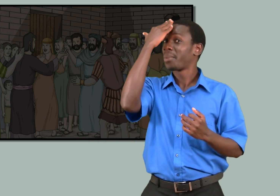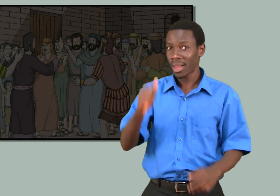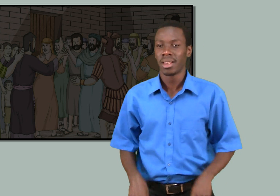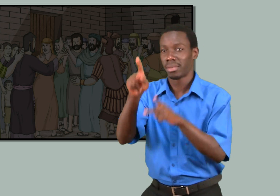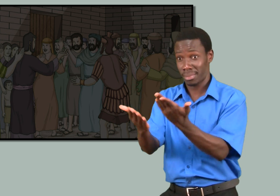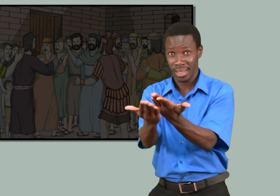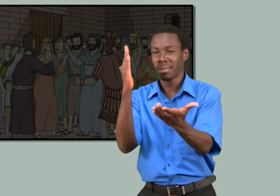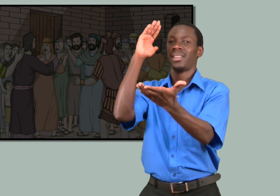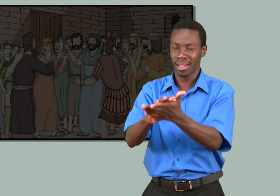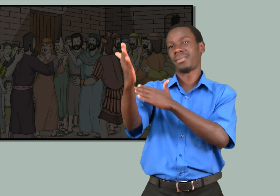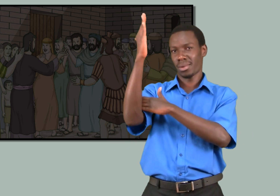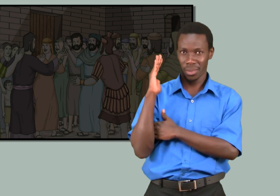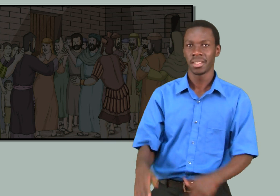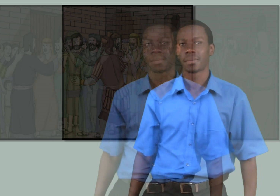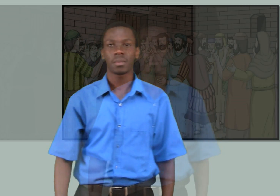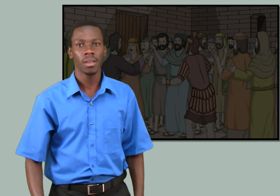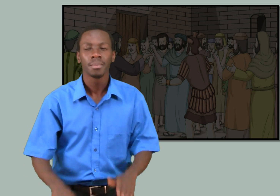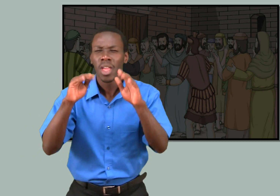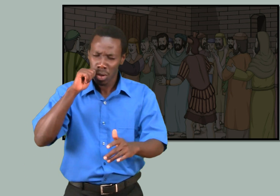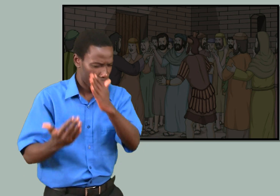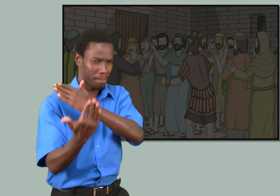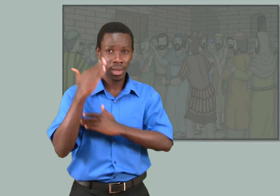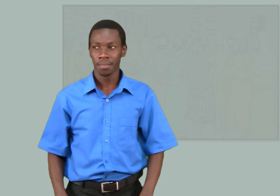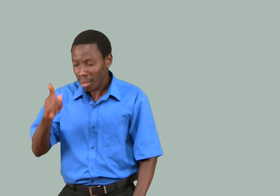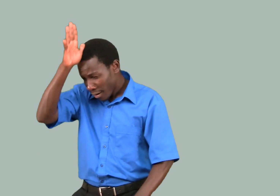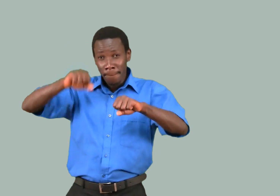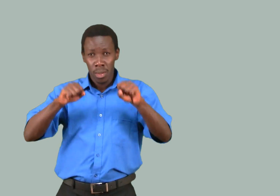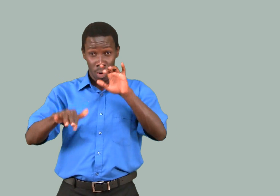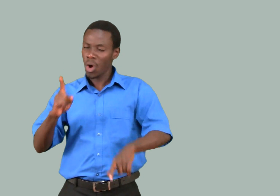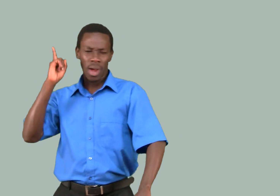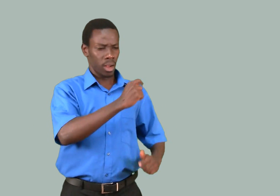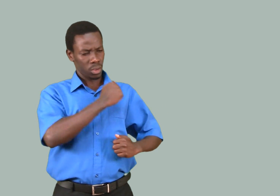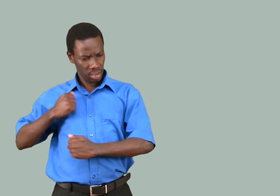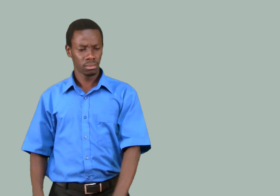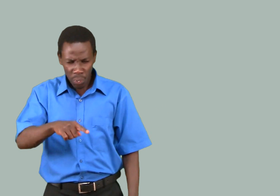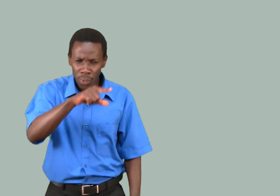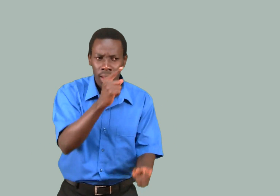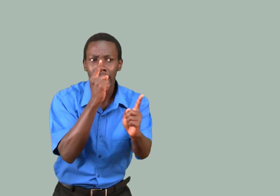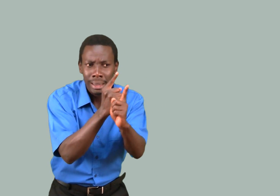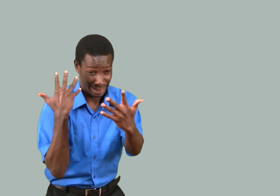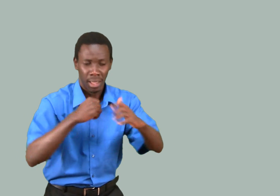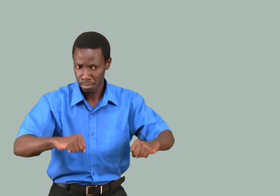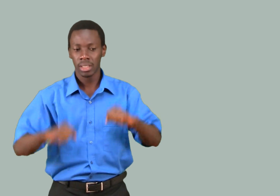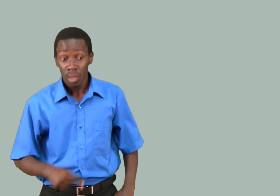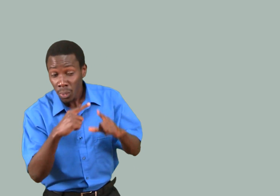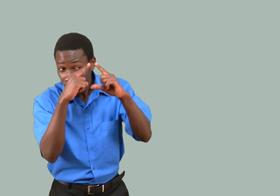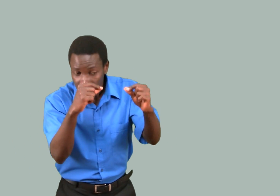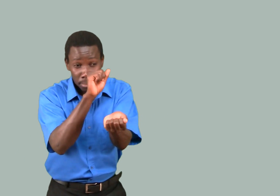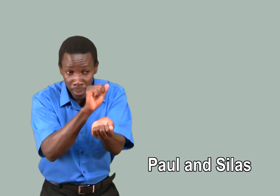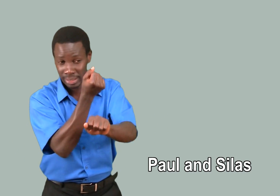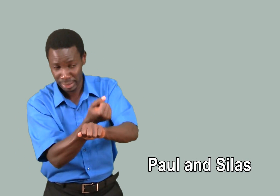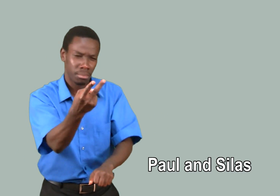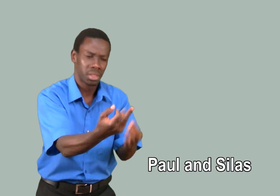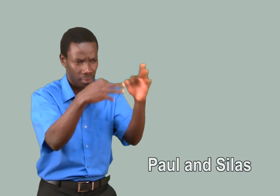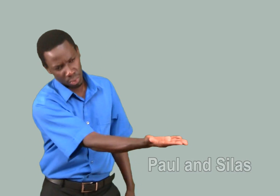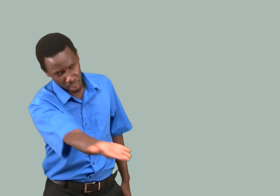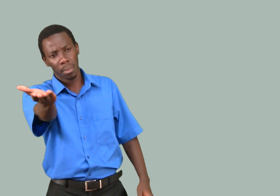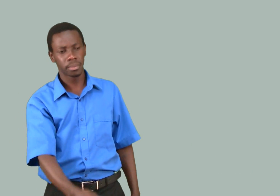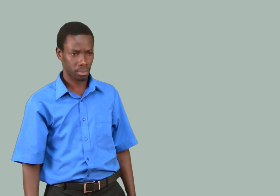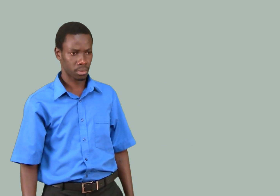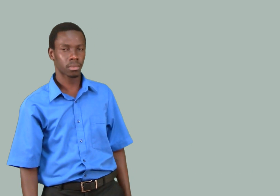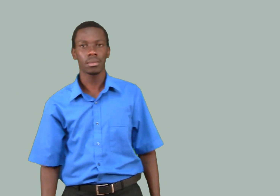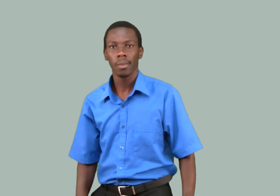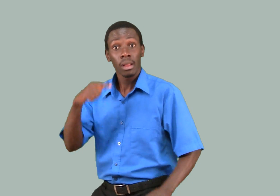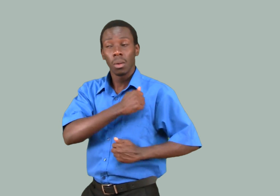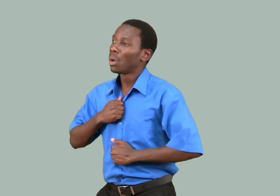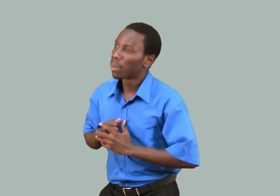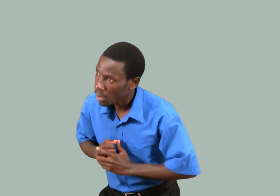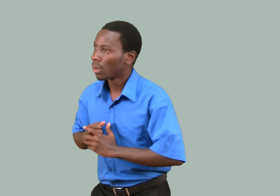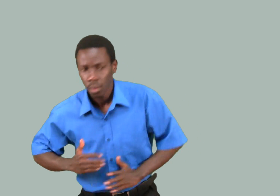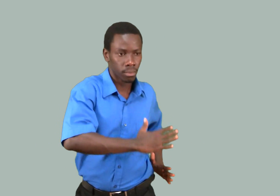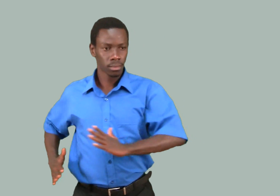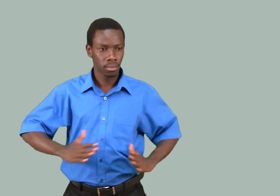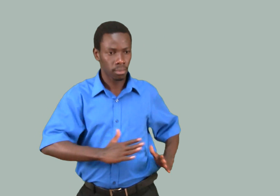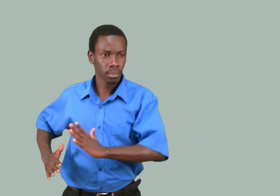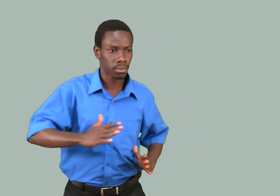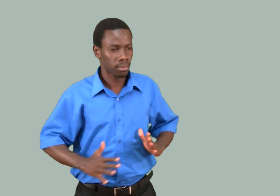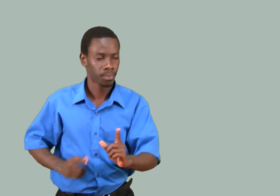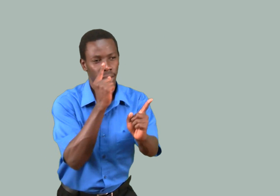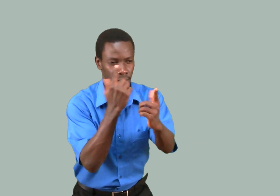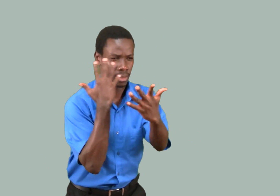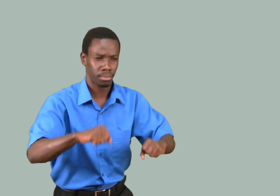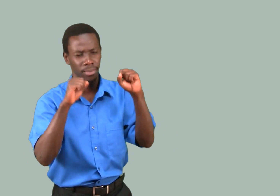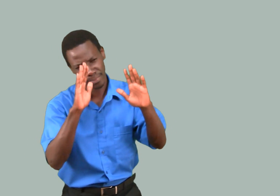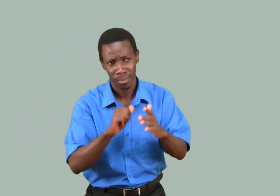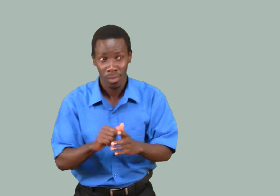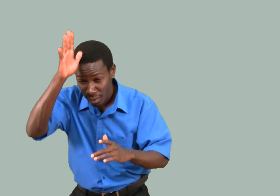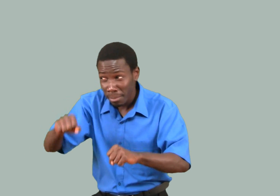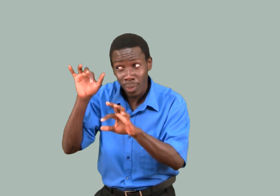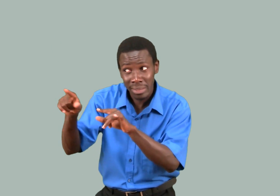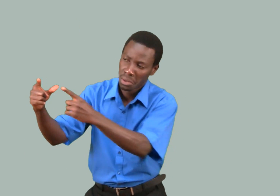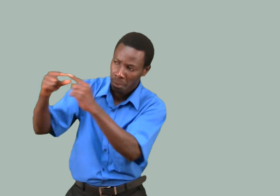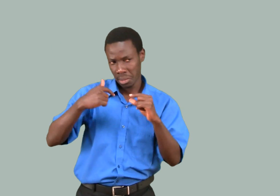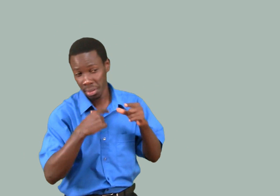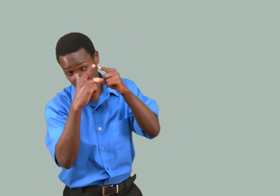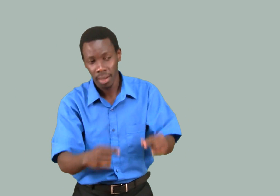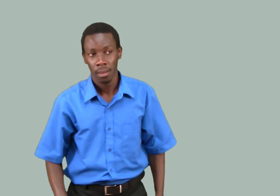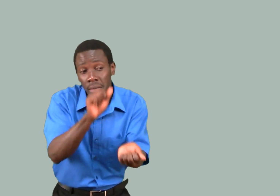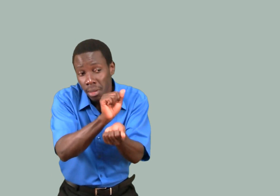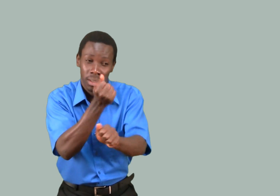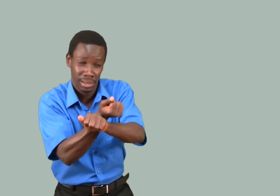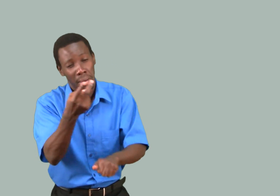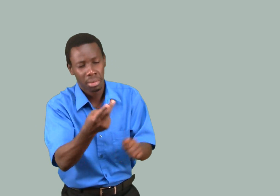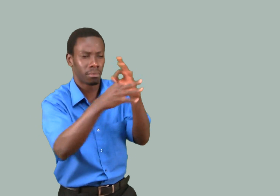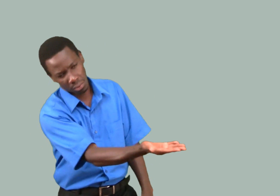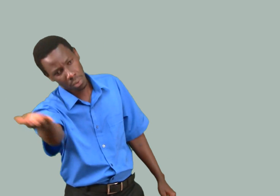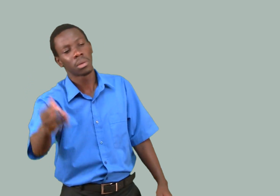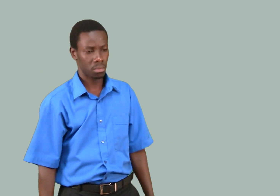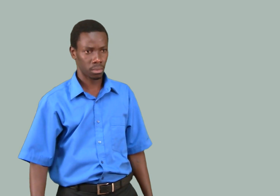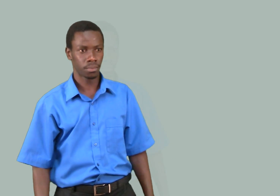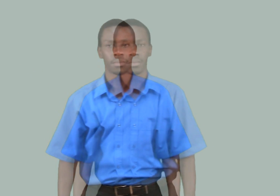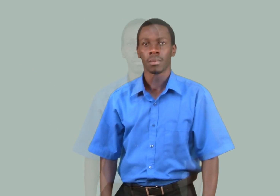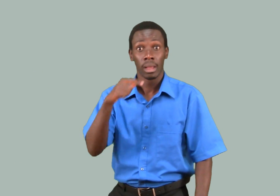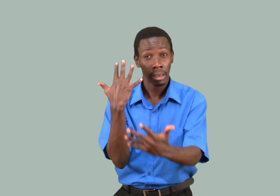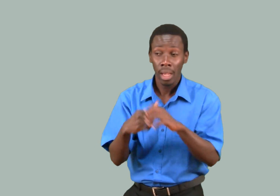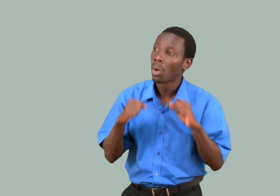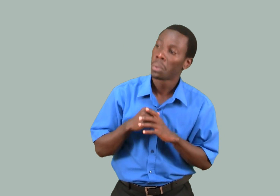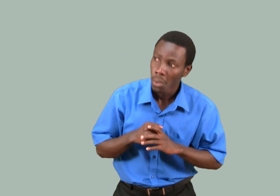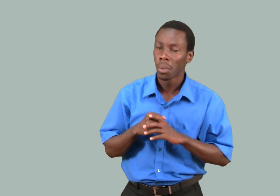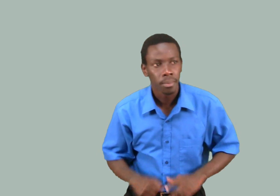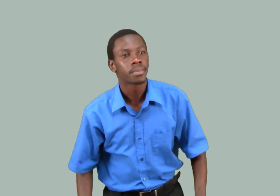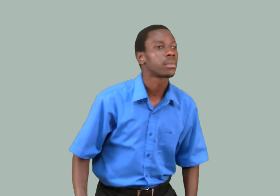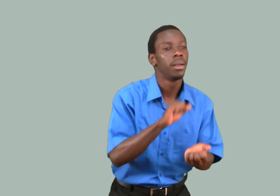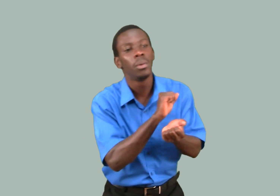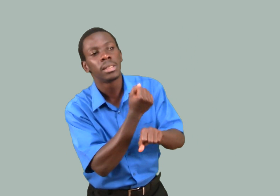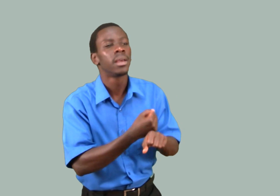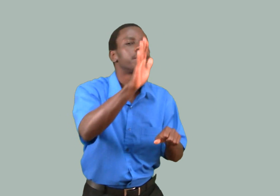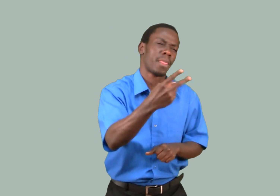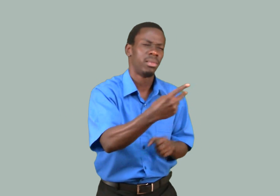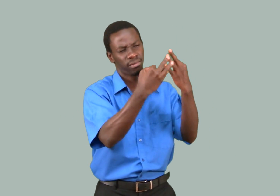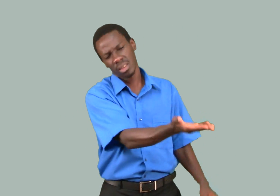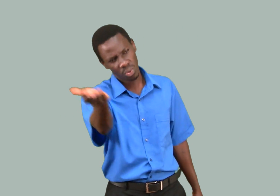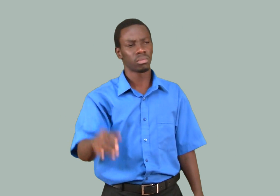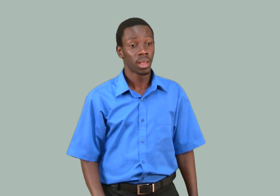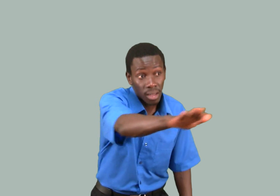So he and all his household rejoiced that they had come to believe in God. When daylight came, the magistrates sent their officers with the order: “Release those men.”